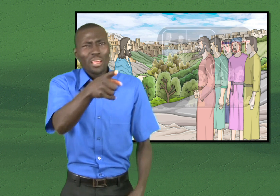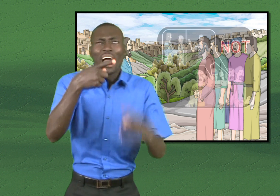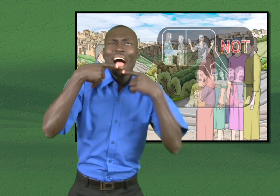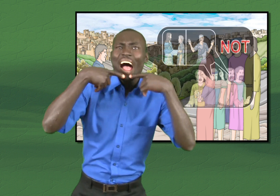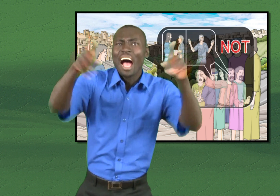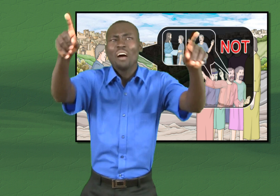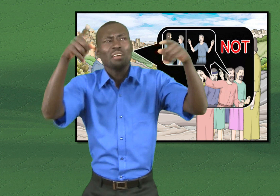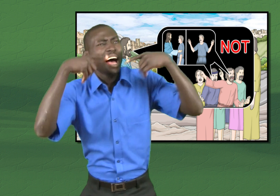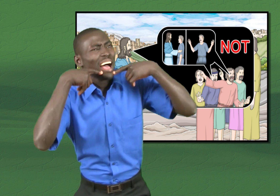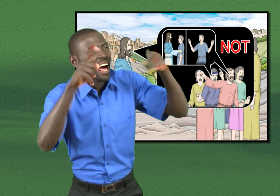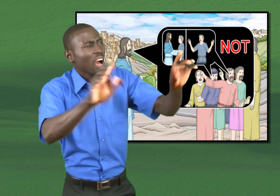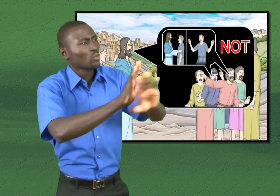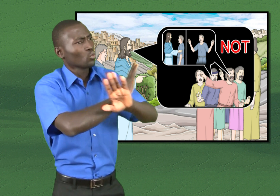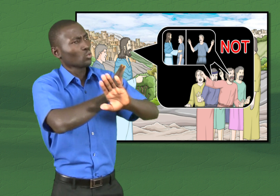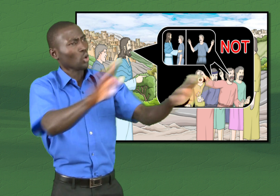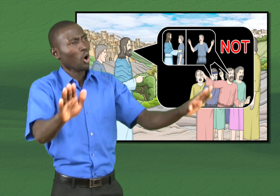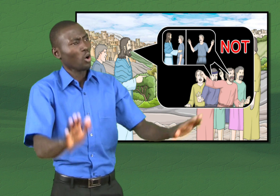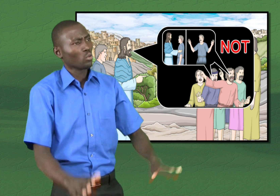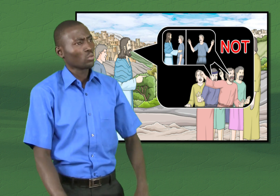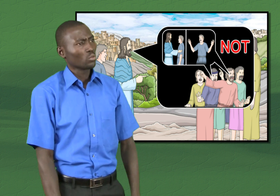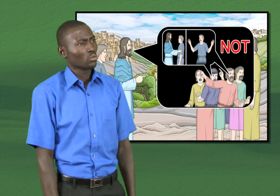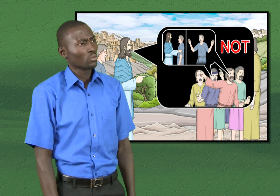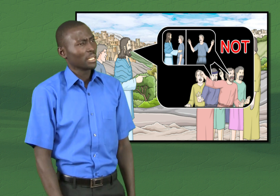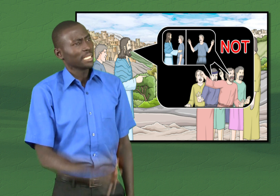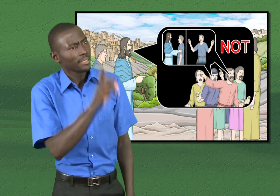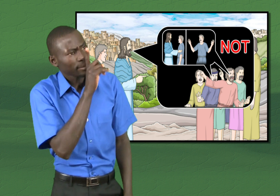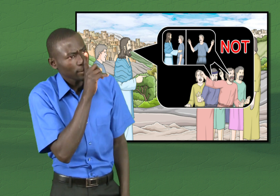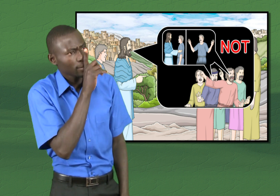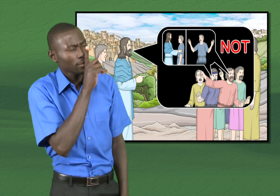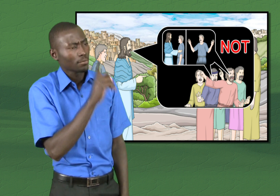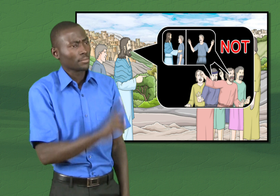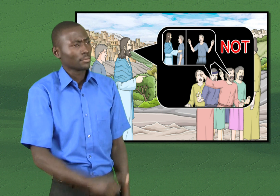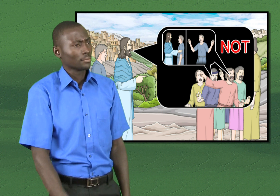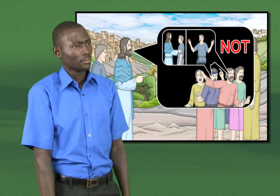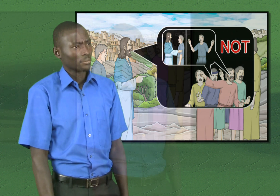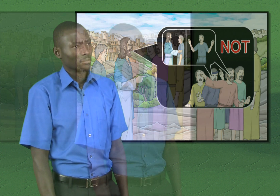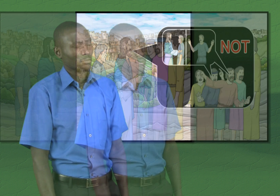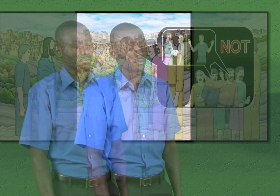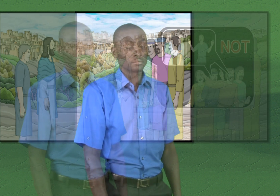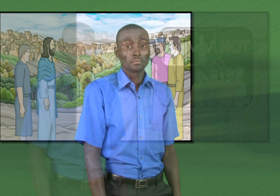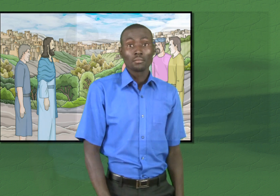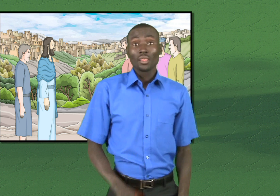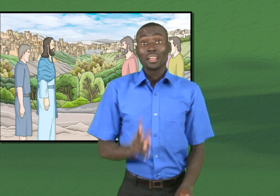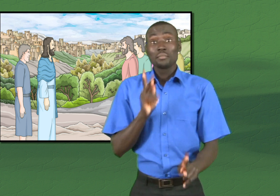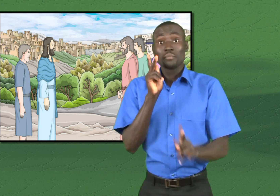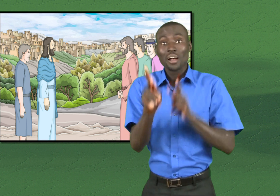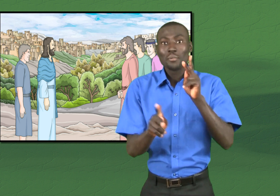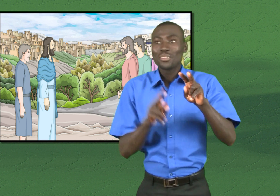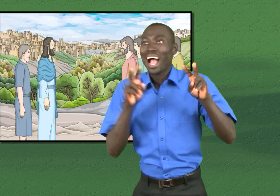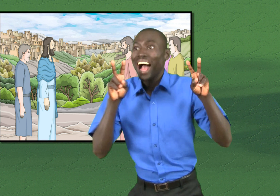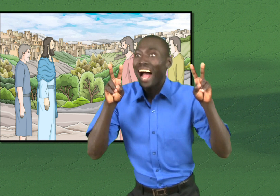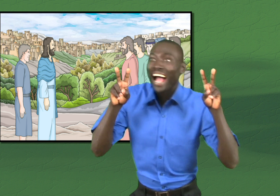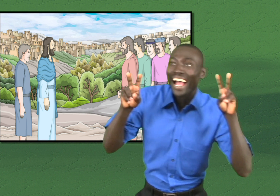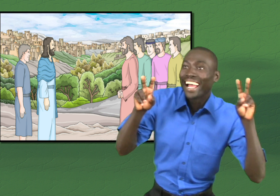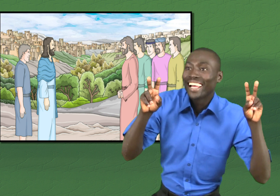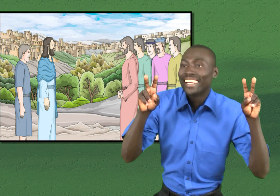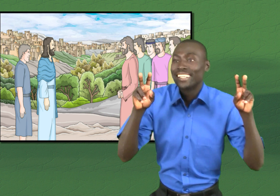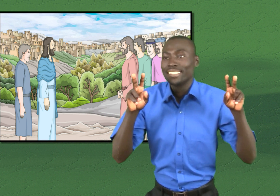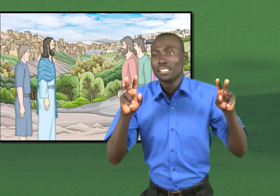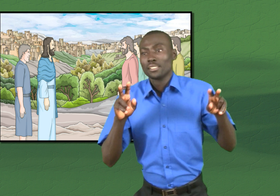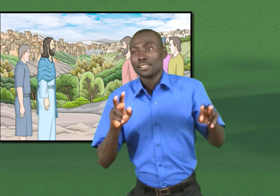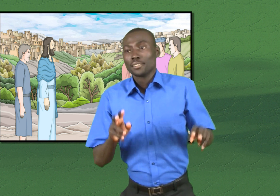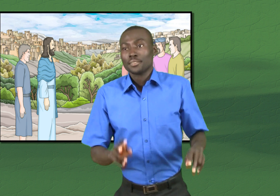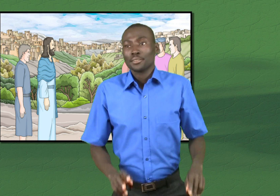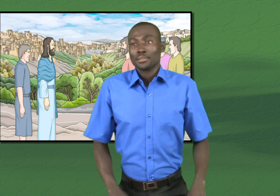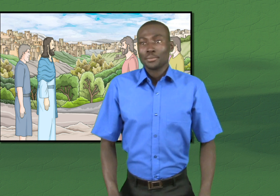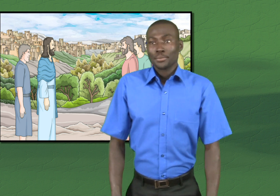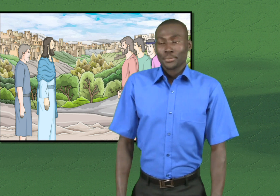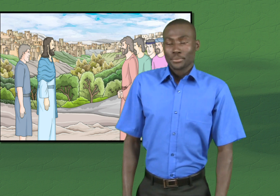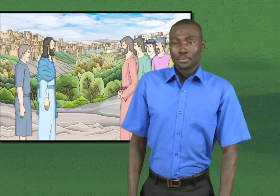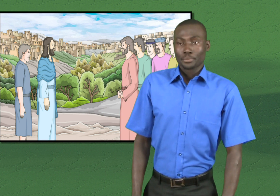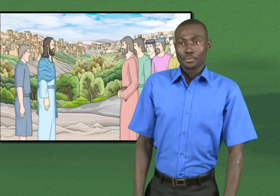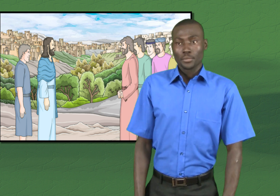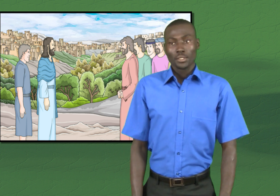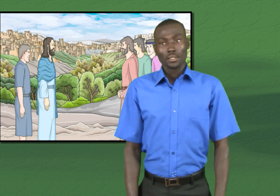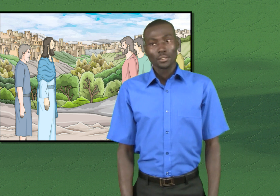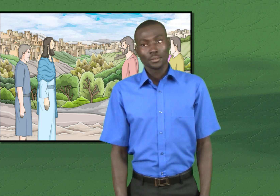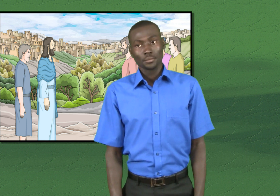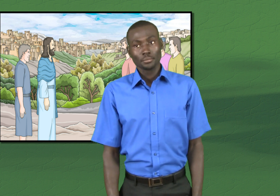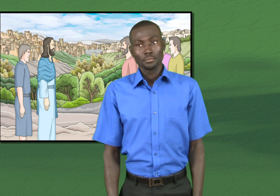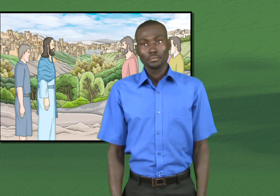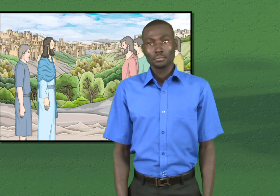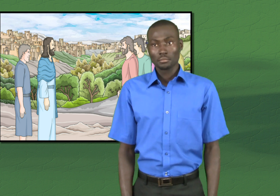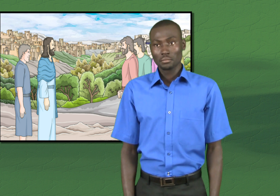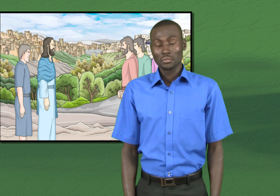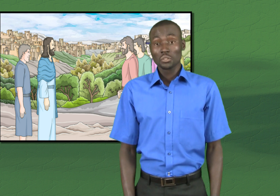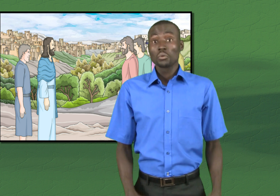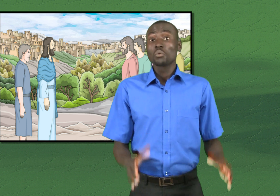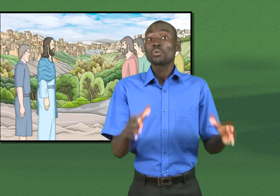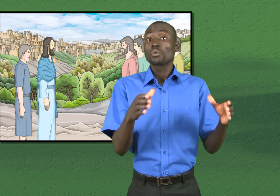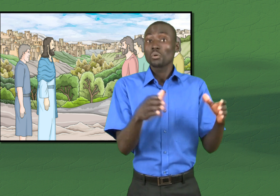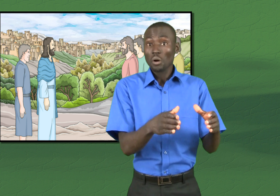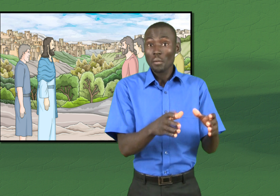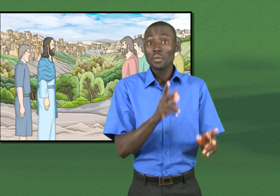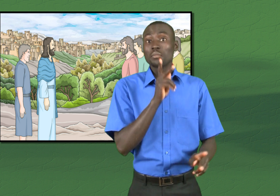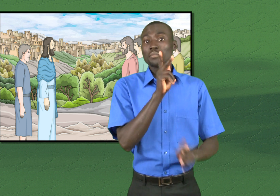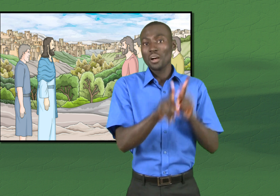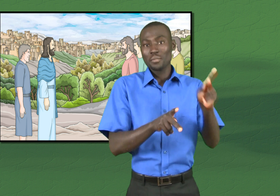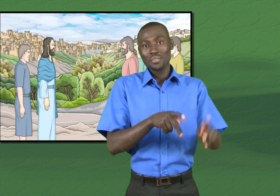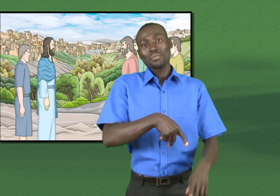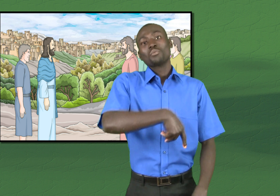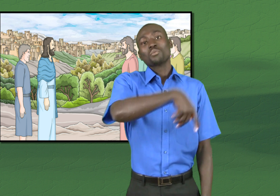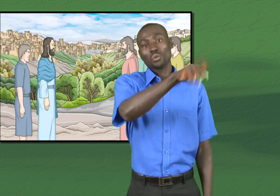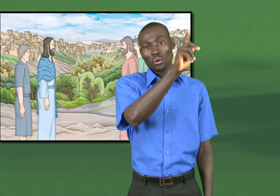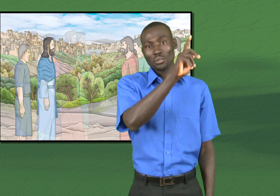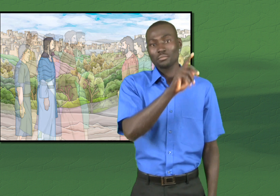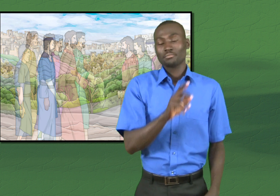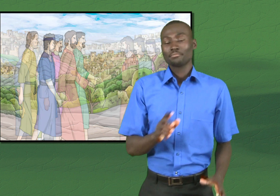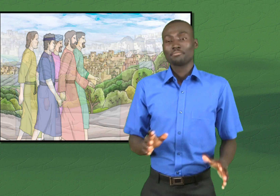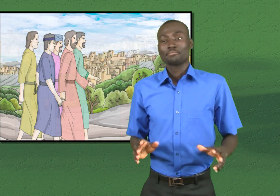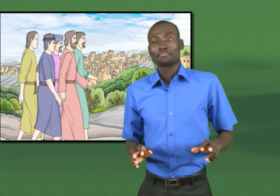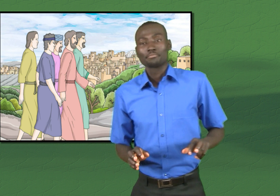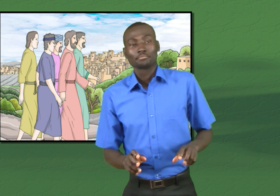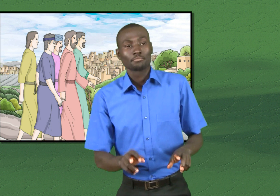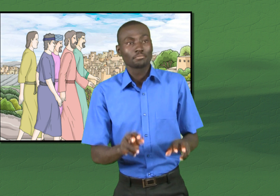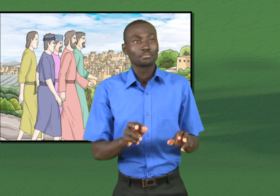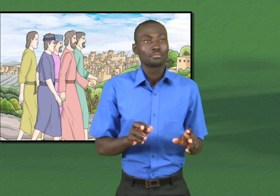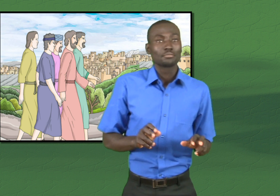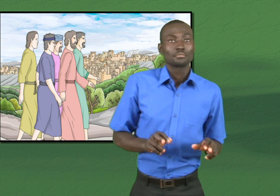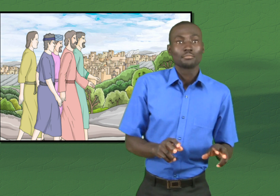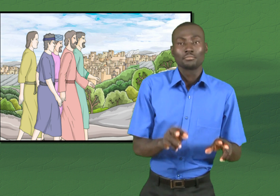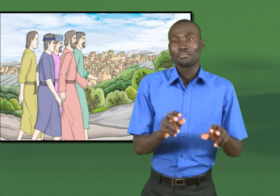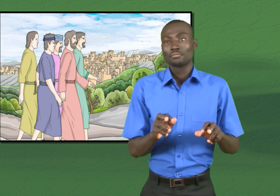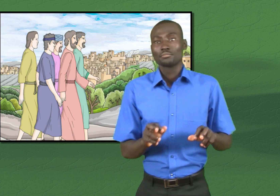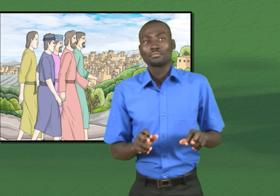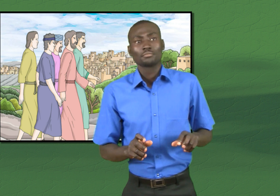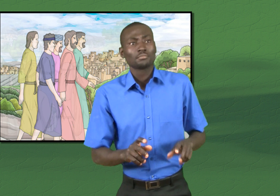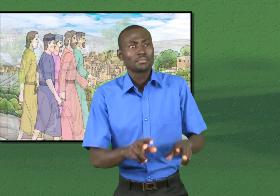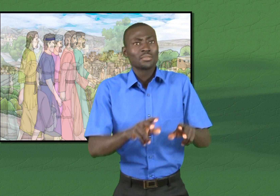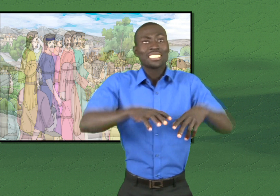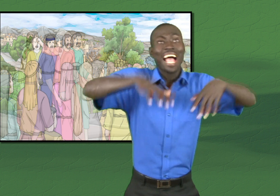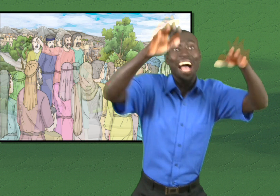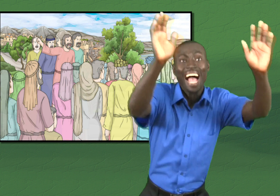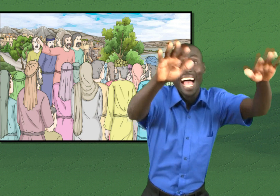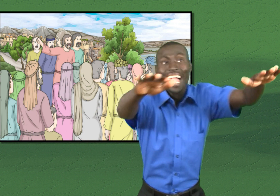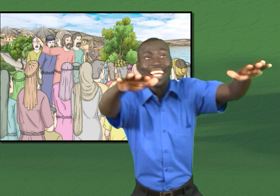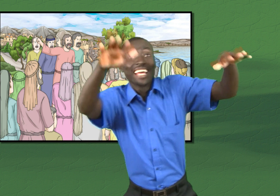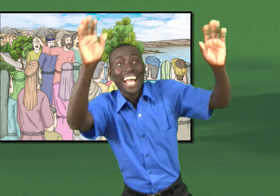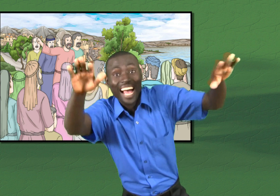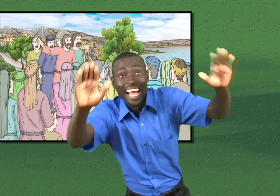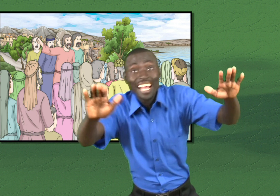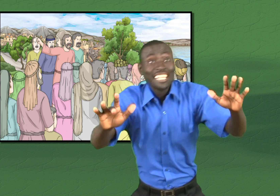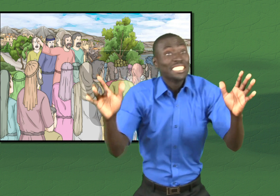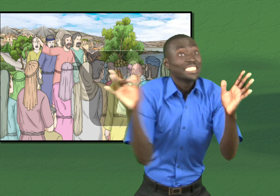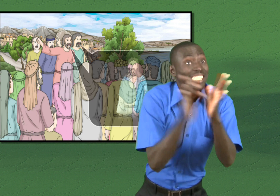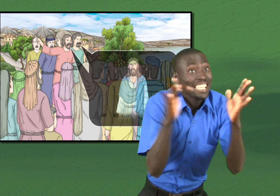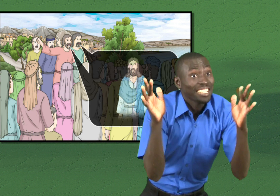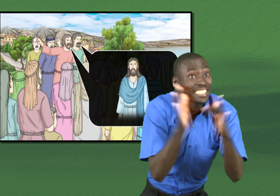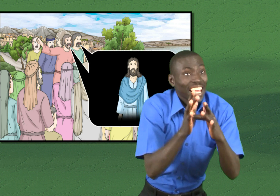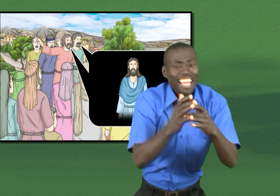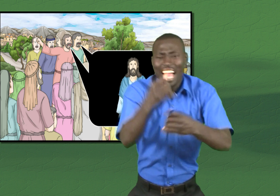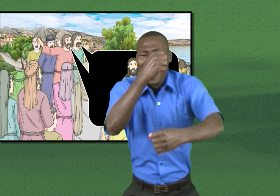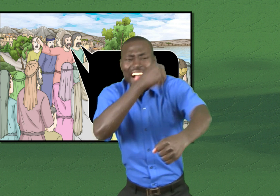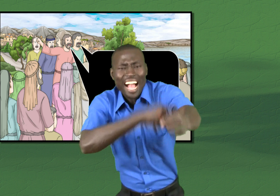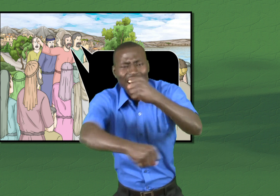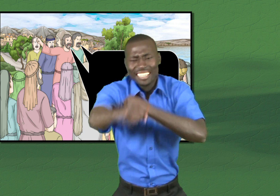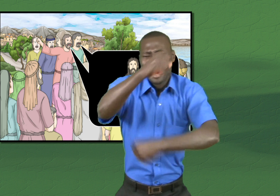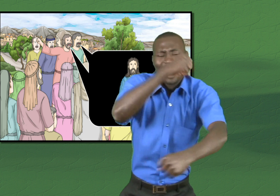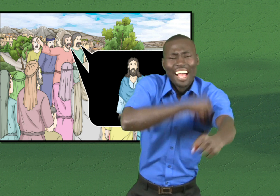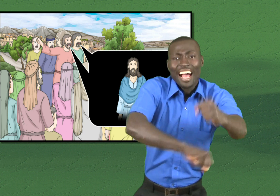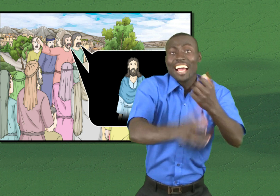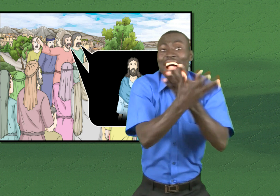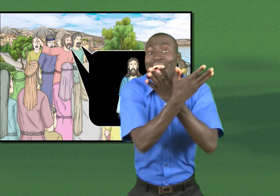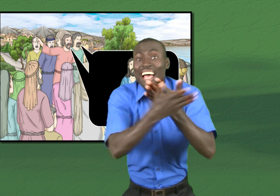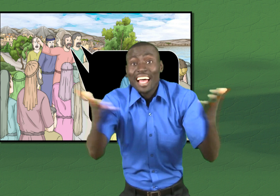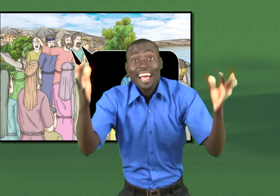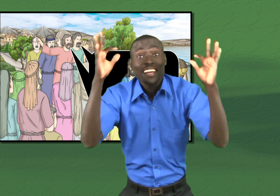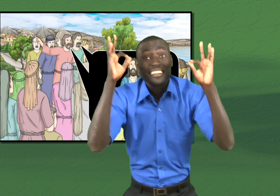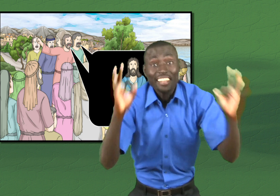But the more He ordered them, the more widely they proclaimed it.